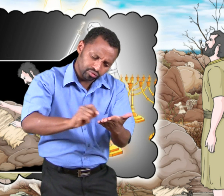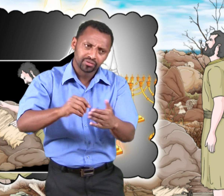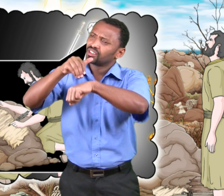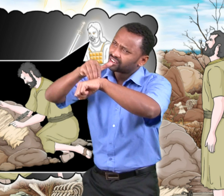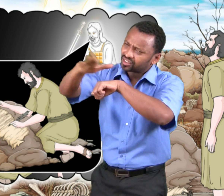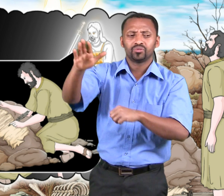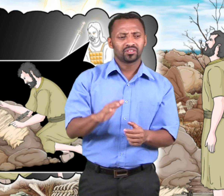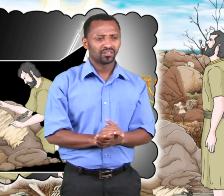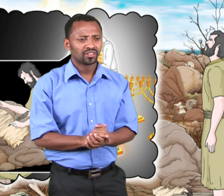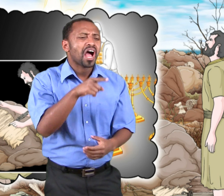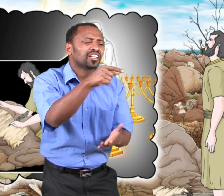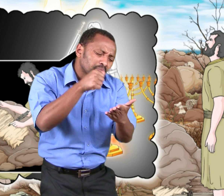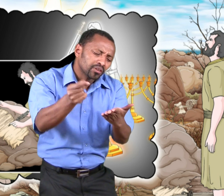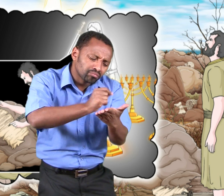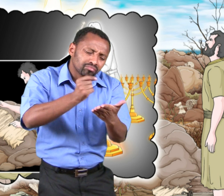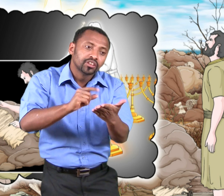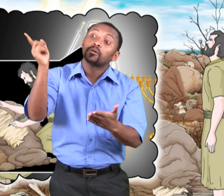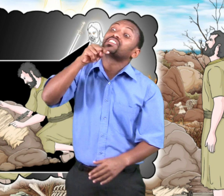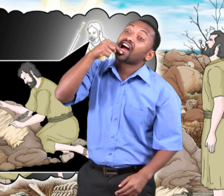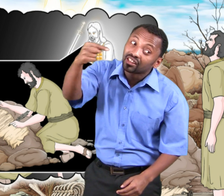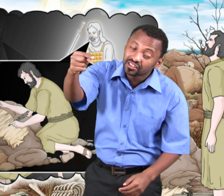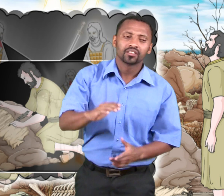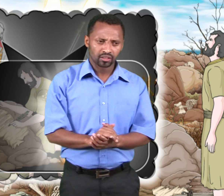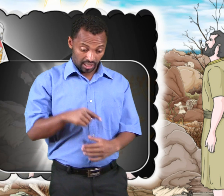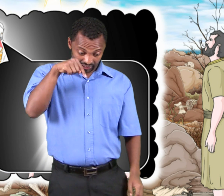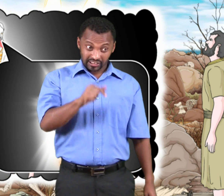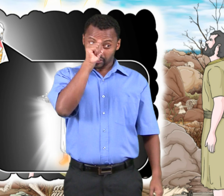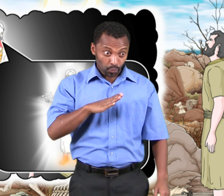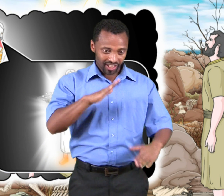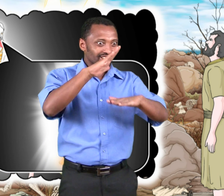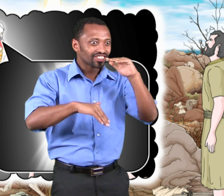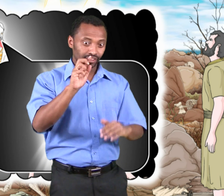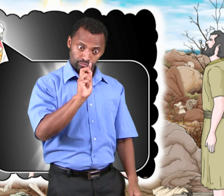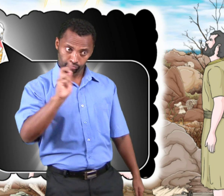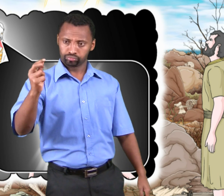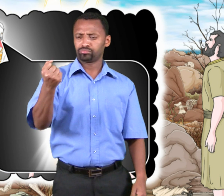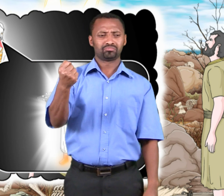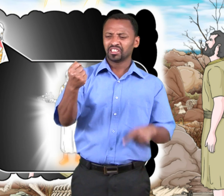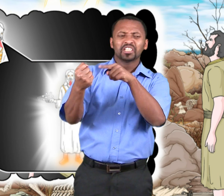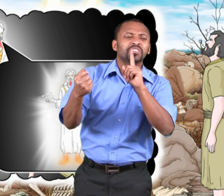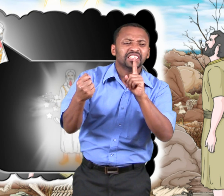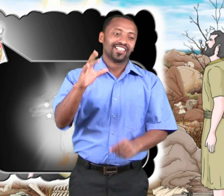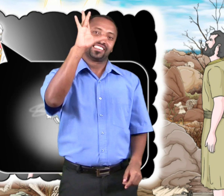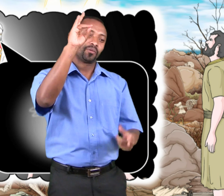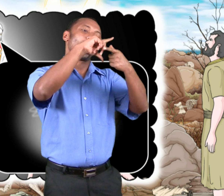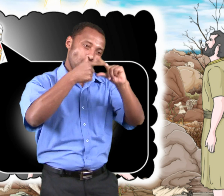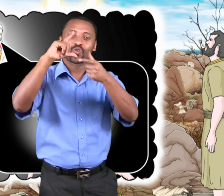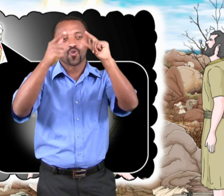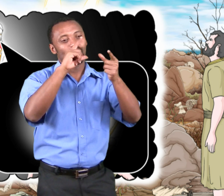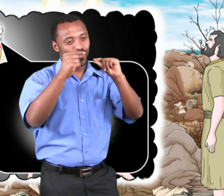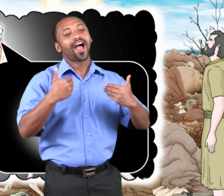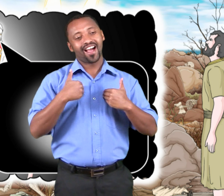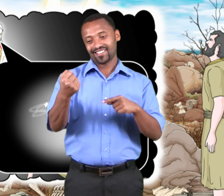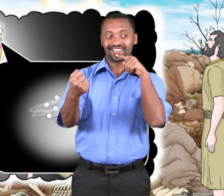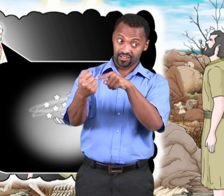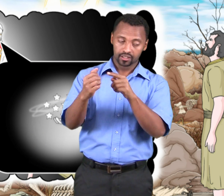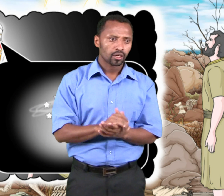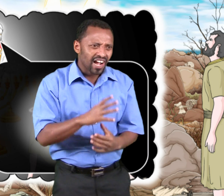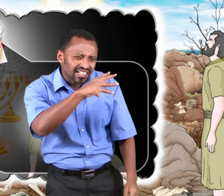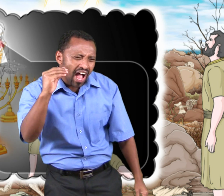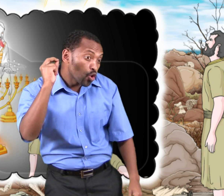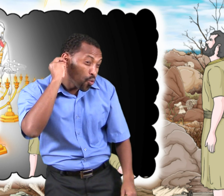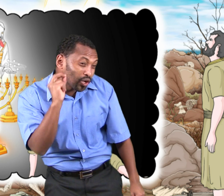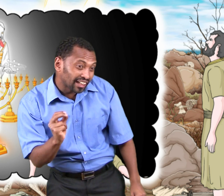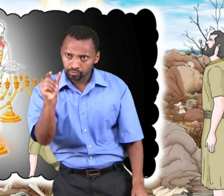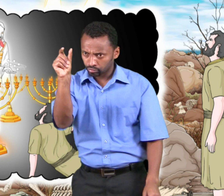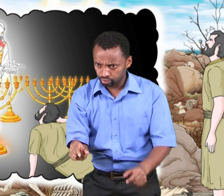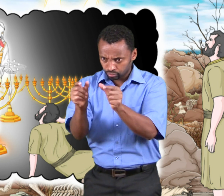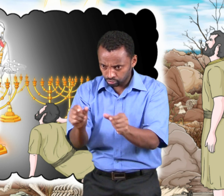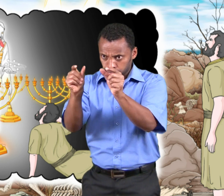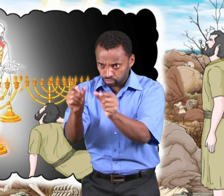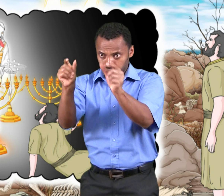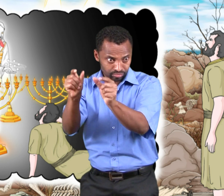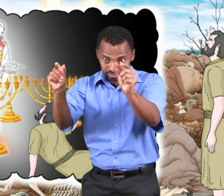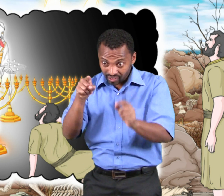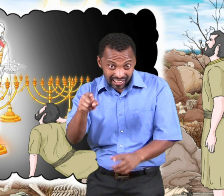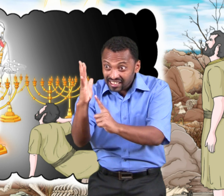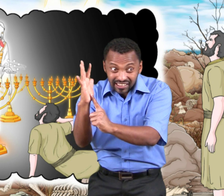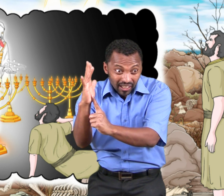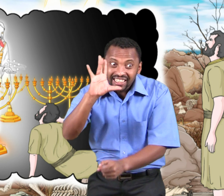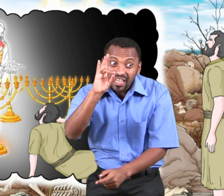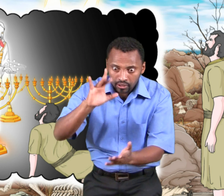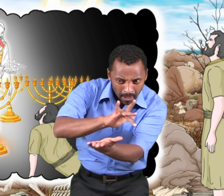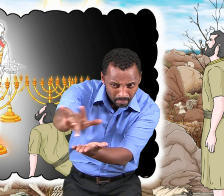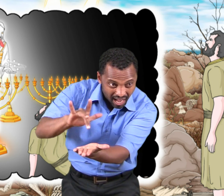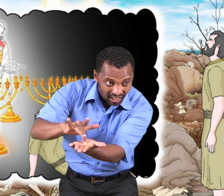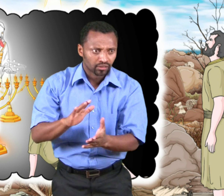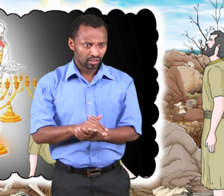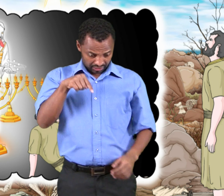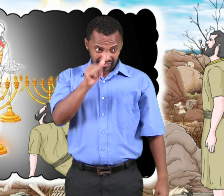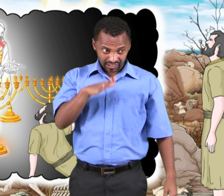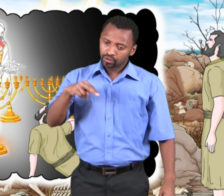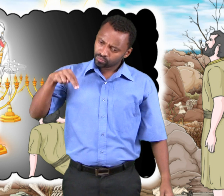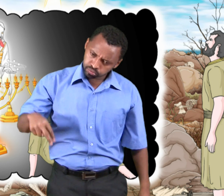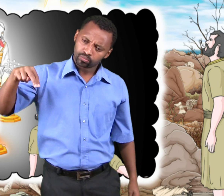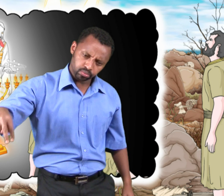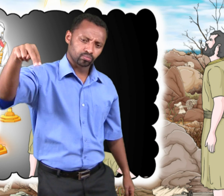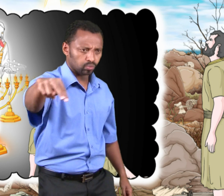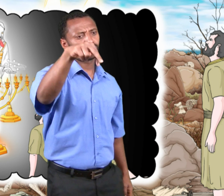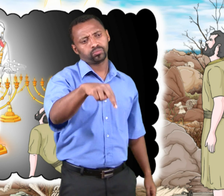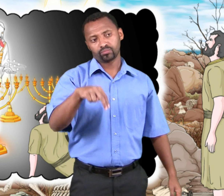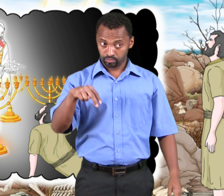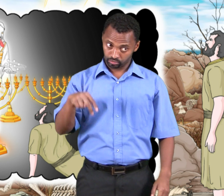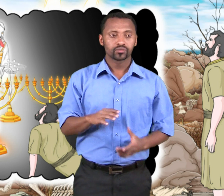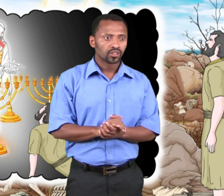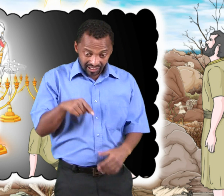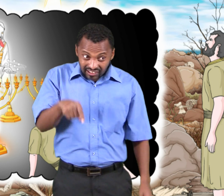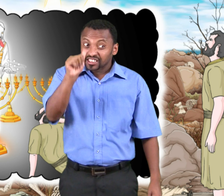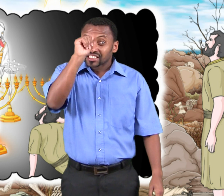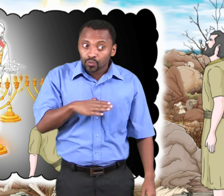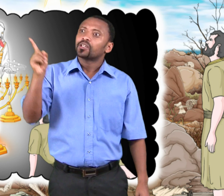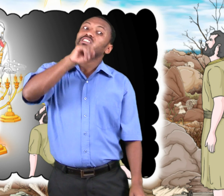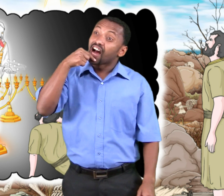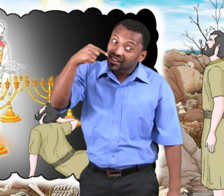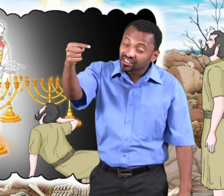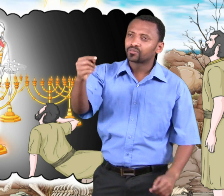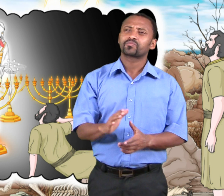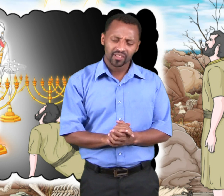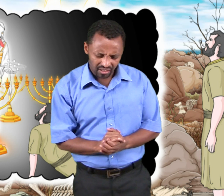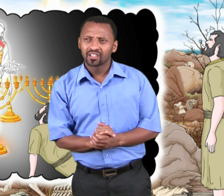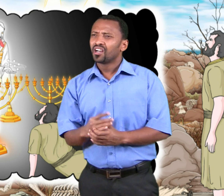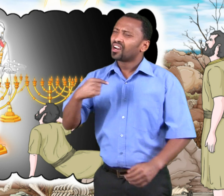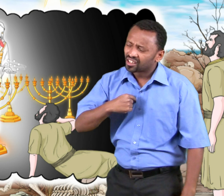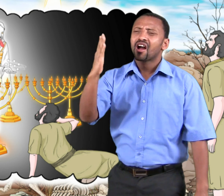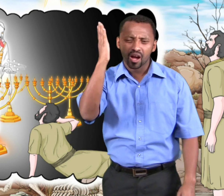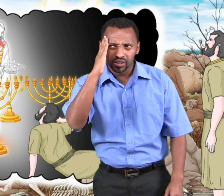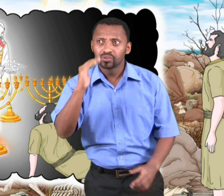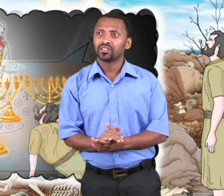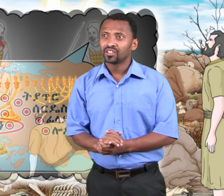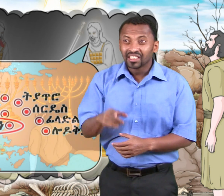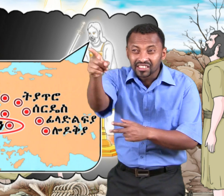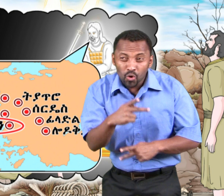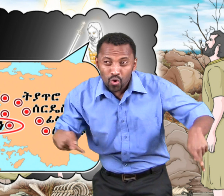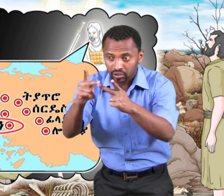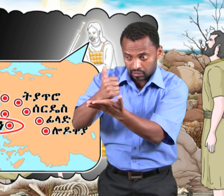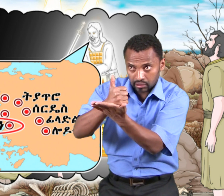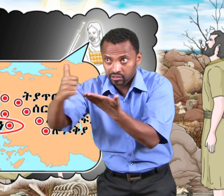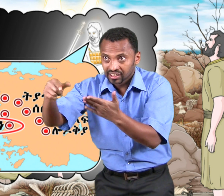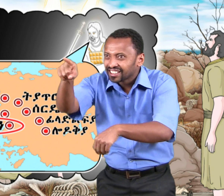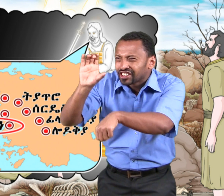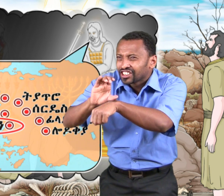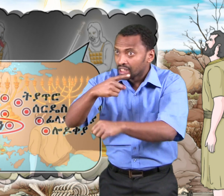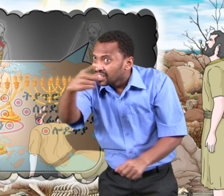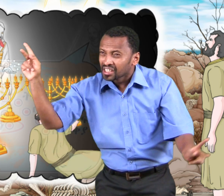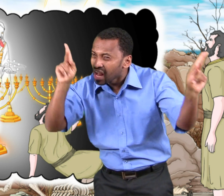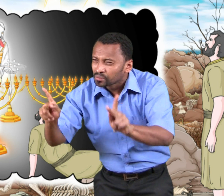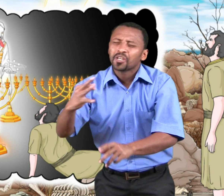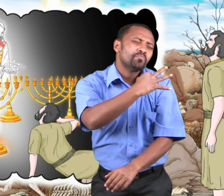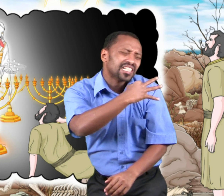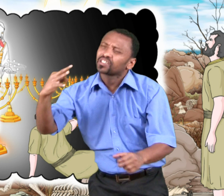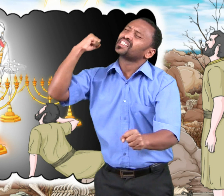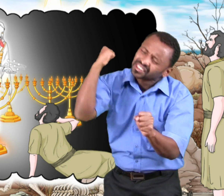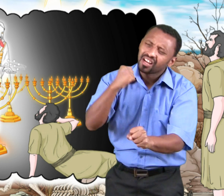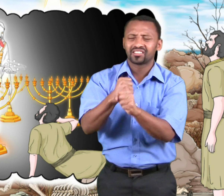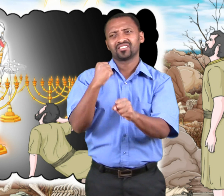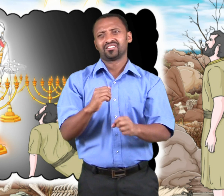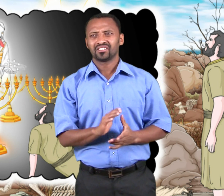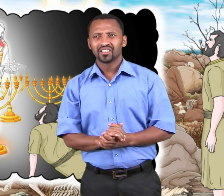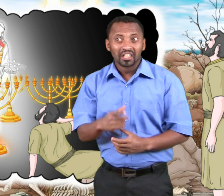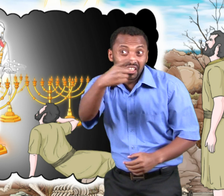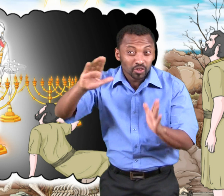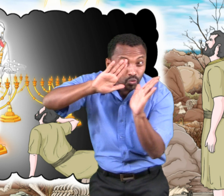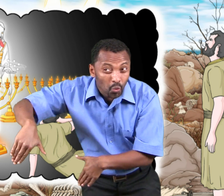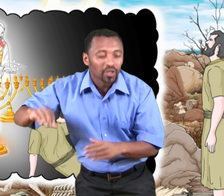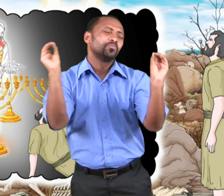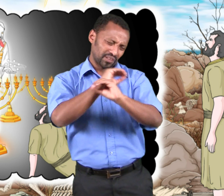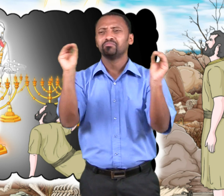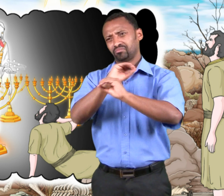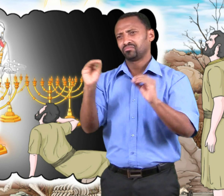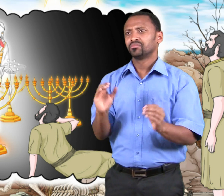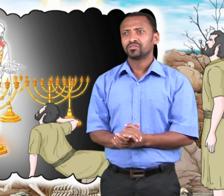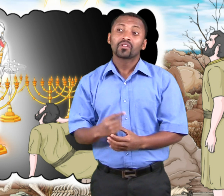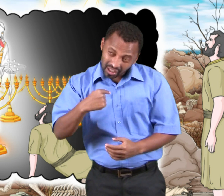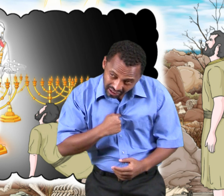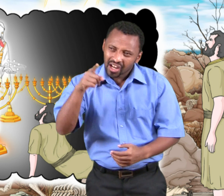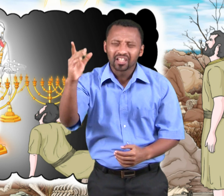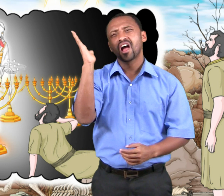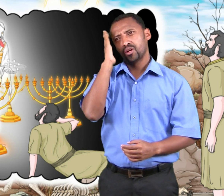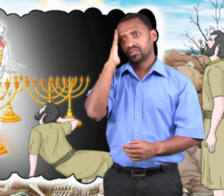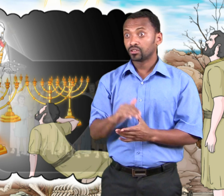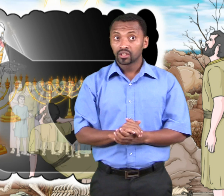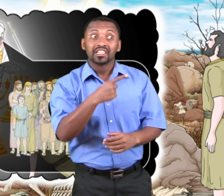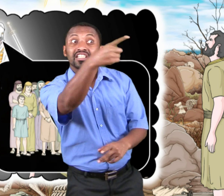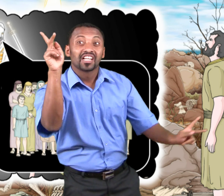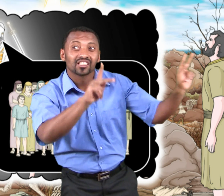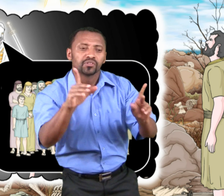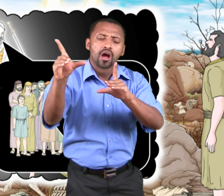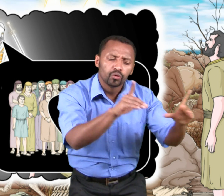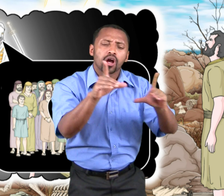I know that you cannot tolerate those who are evil, and you have tested and exposed as liars those who falsely claim to be apostles. Without growing weary, you have persevered and endured many things for the sake of My name.